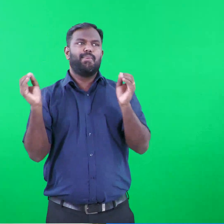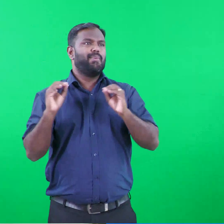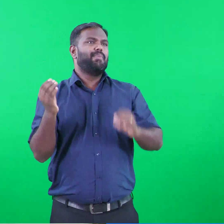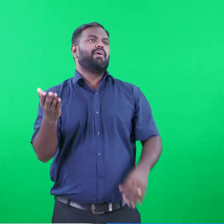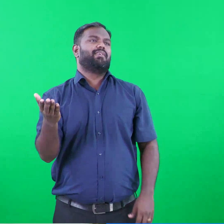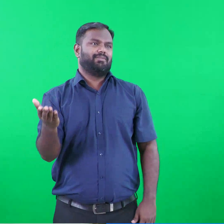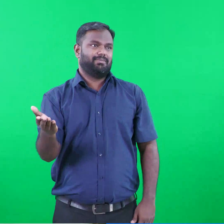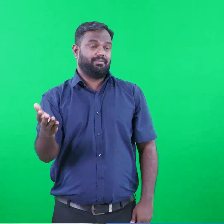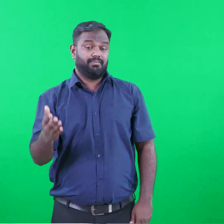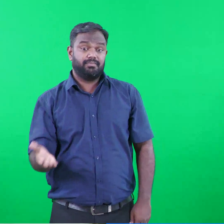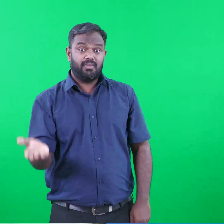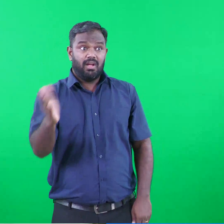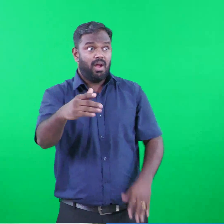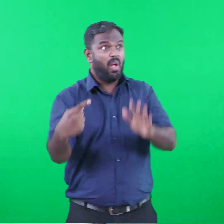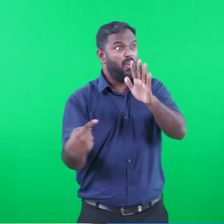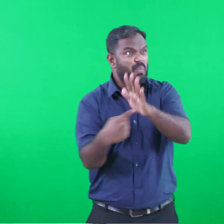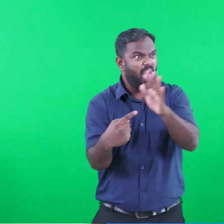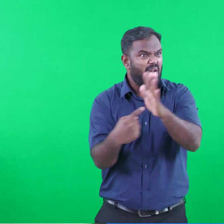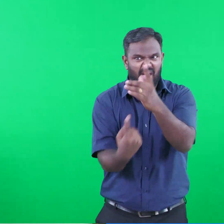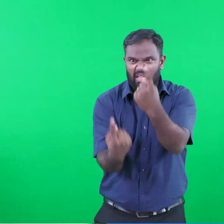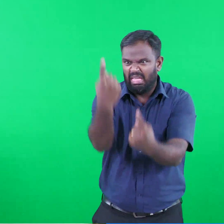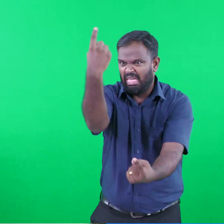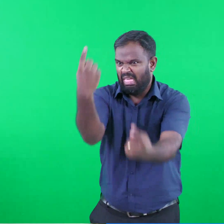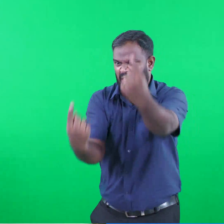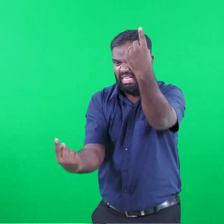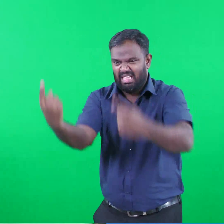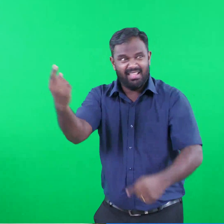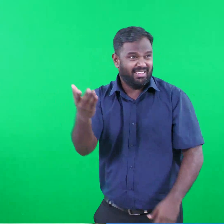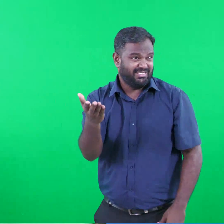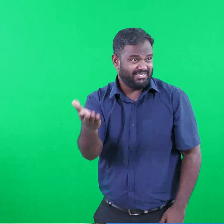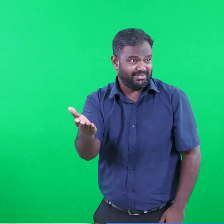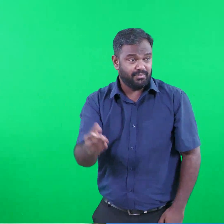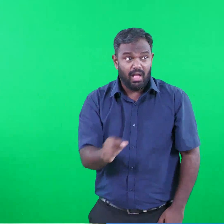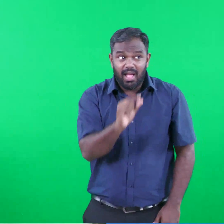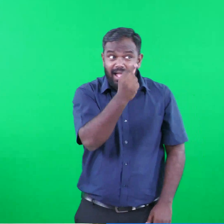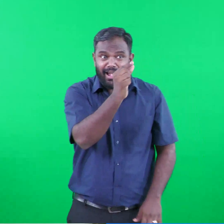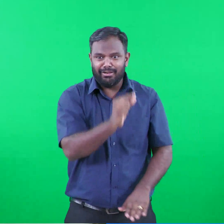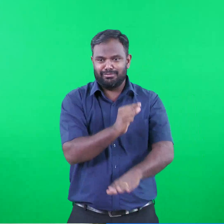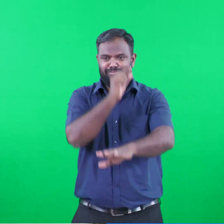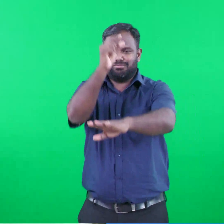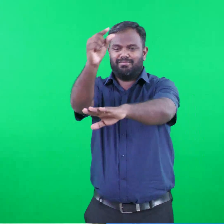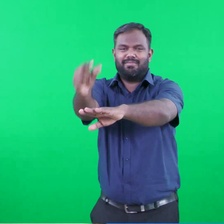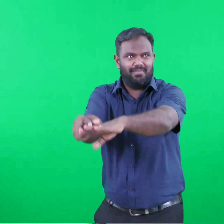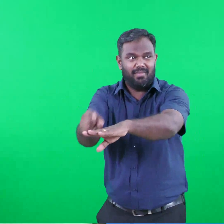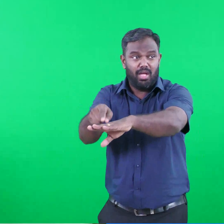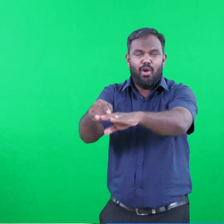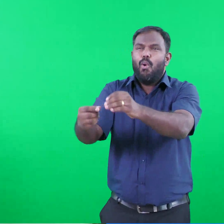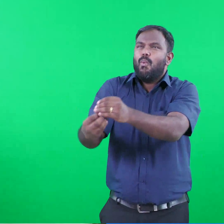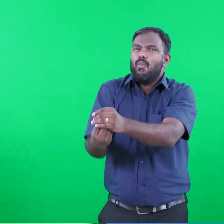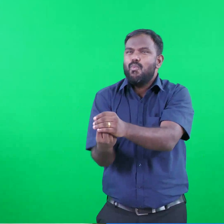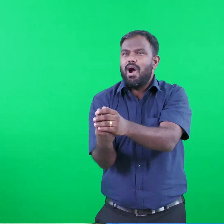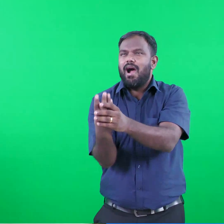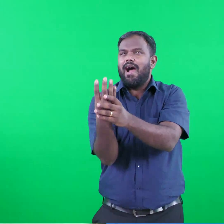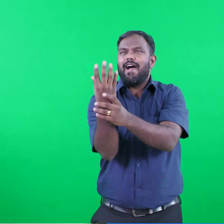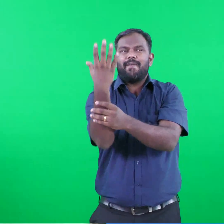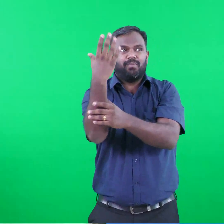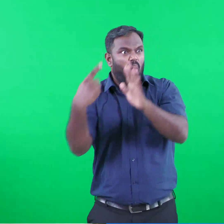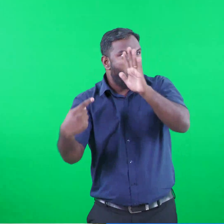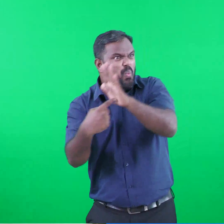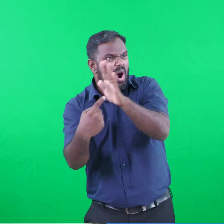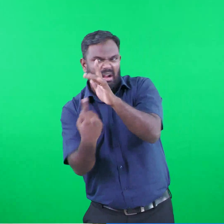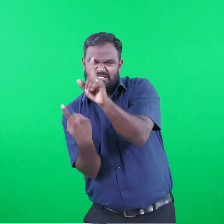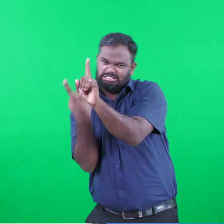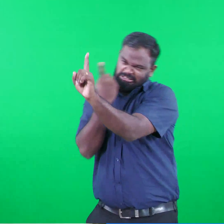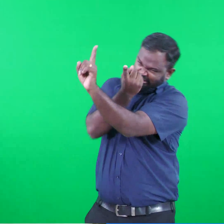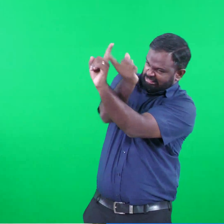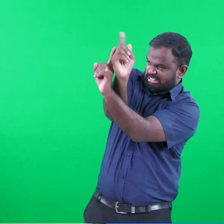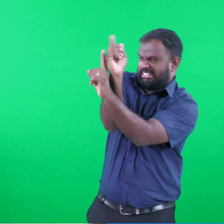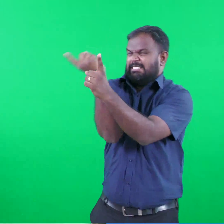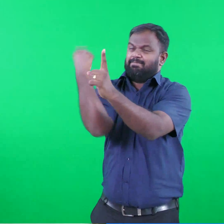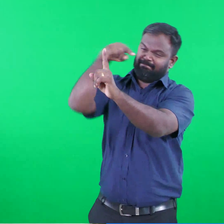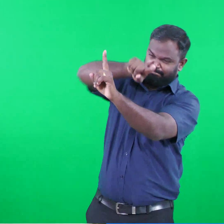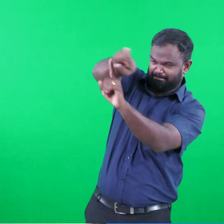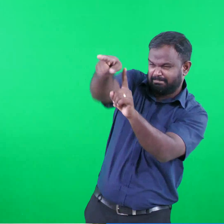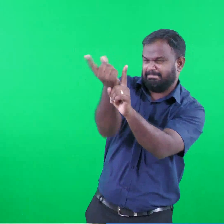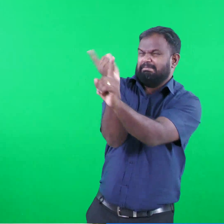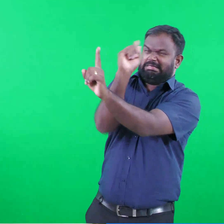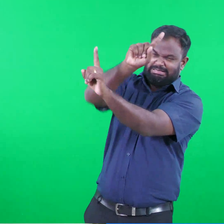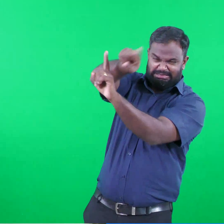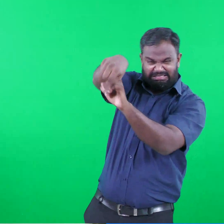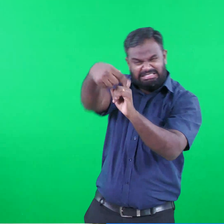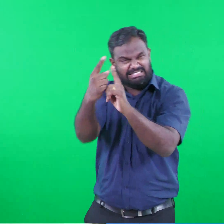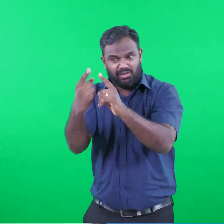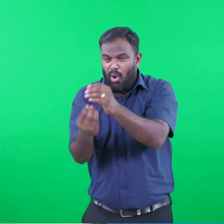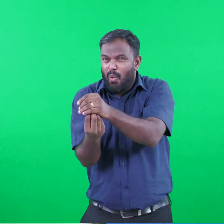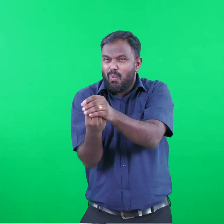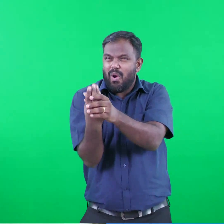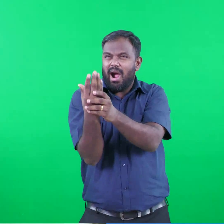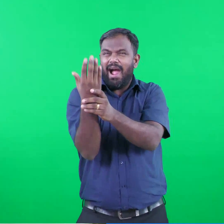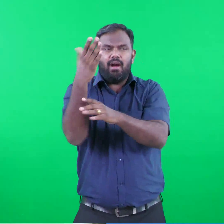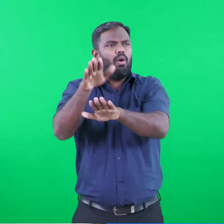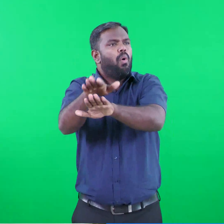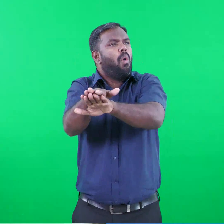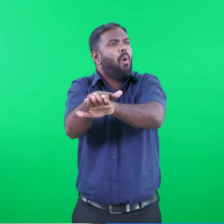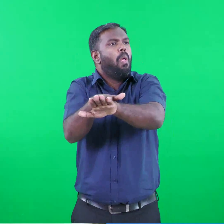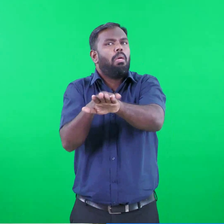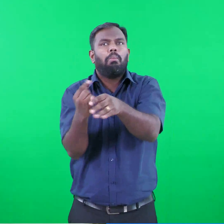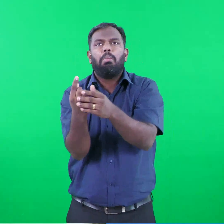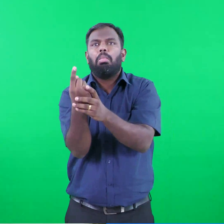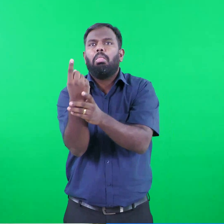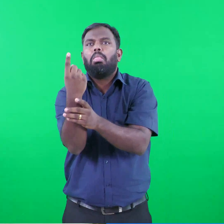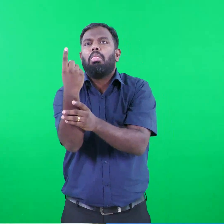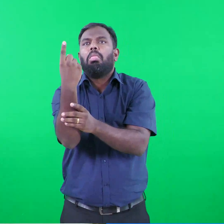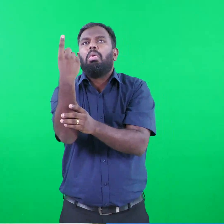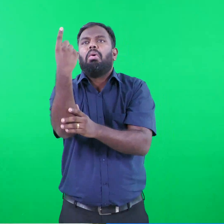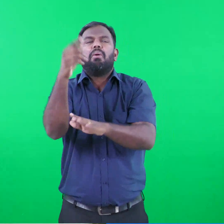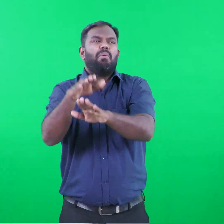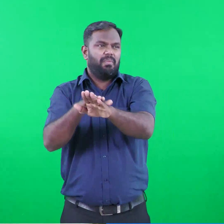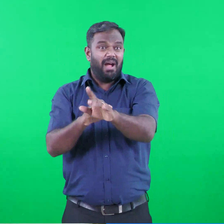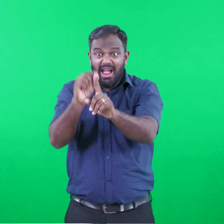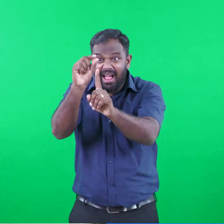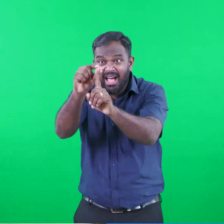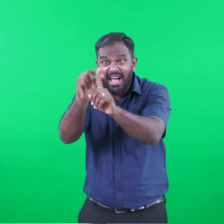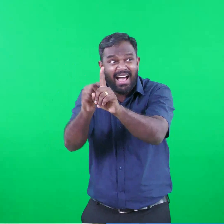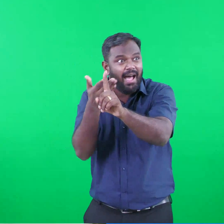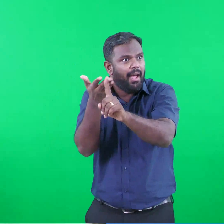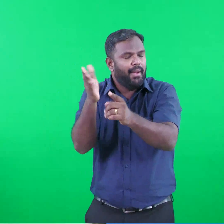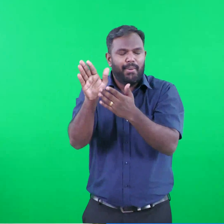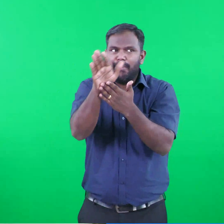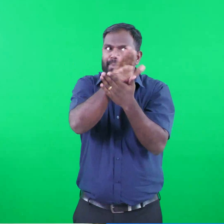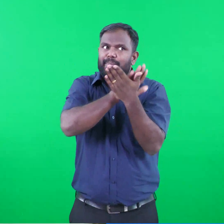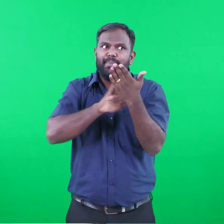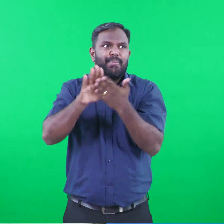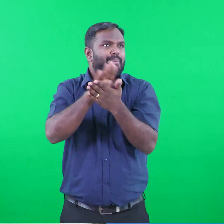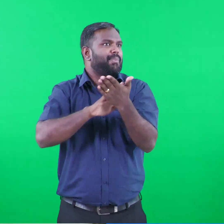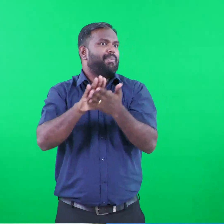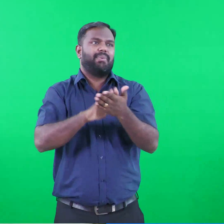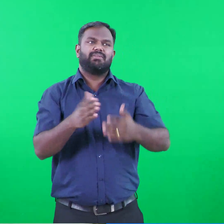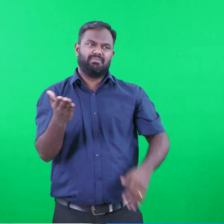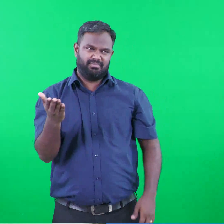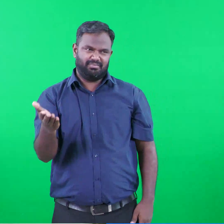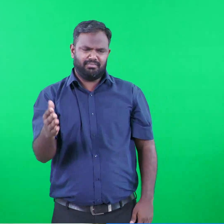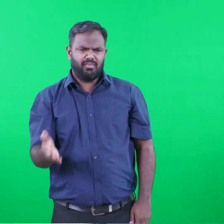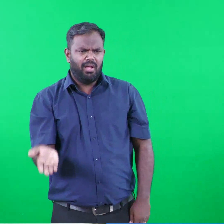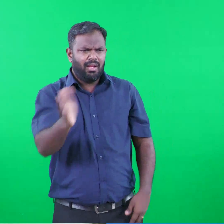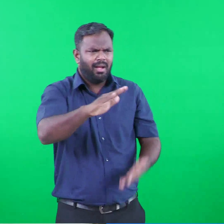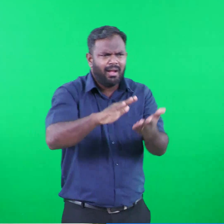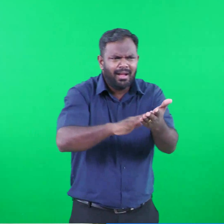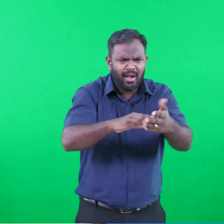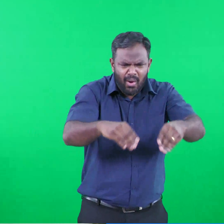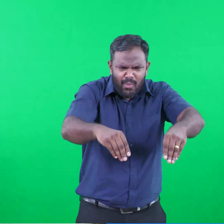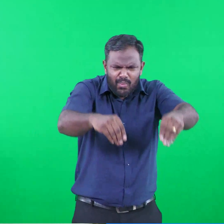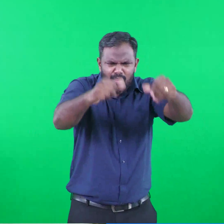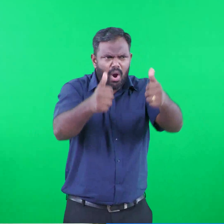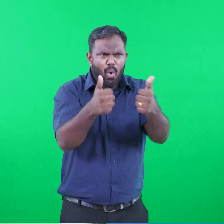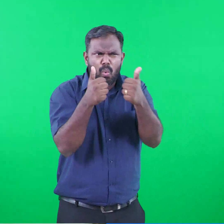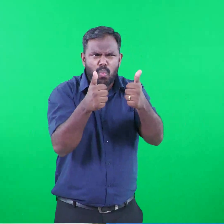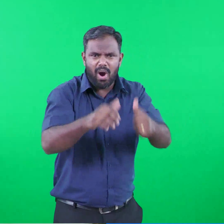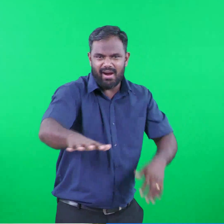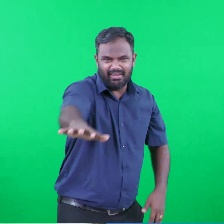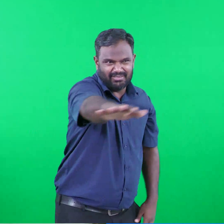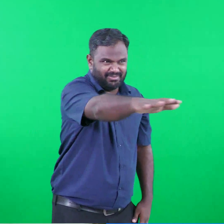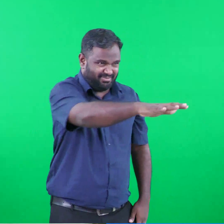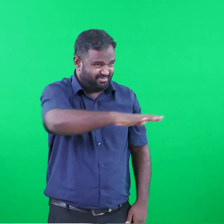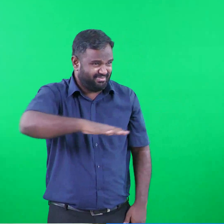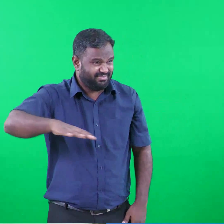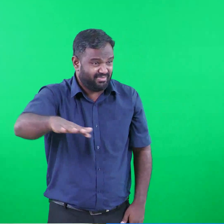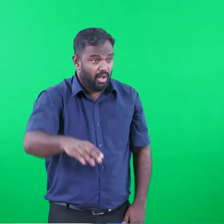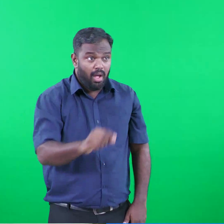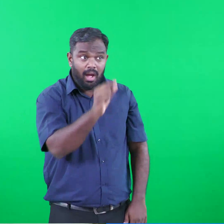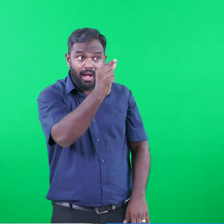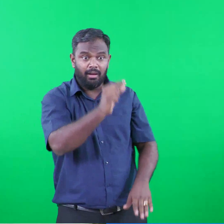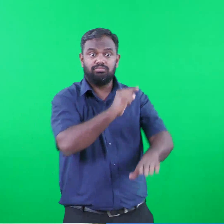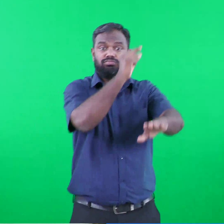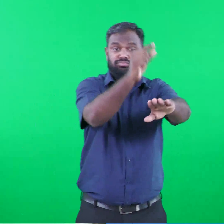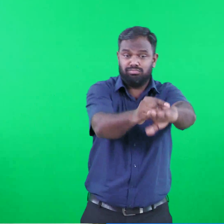Other seed fell among thorns, which grew up and choked the seedlings, and they yielded no crop.